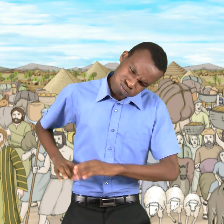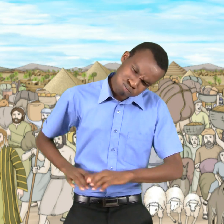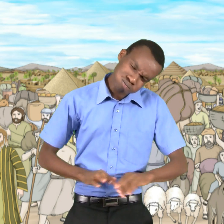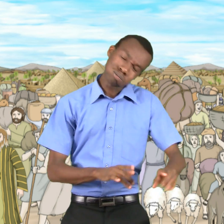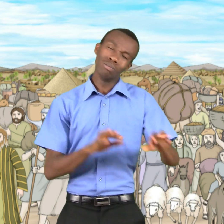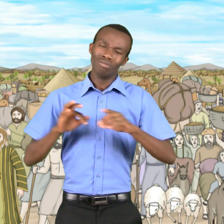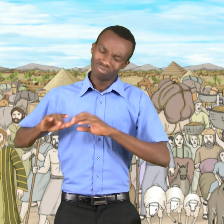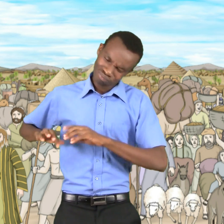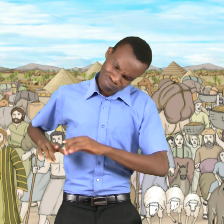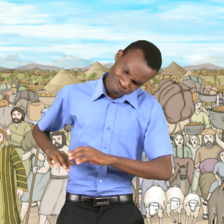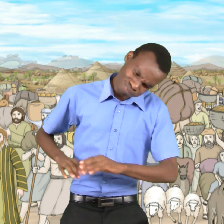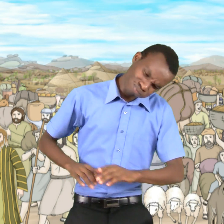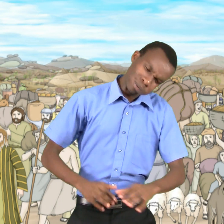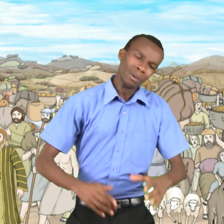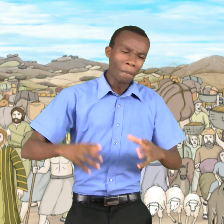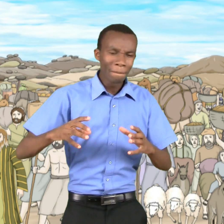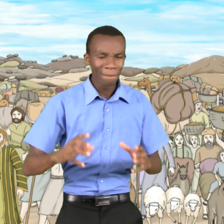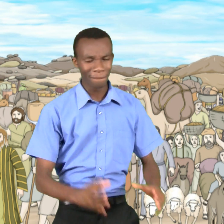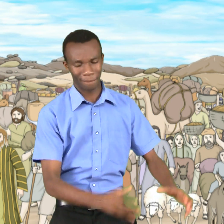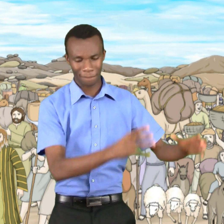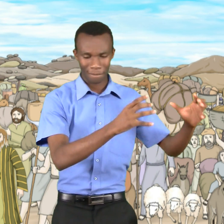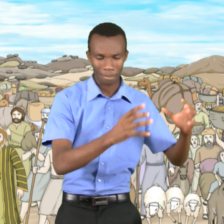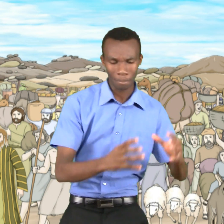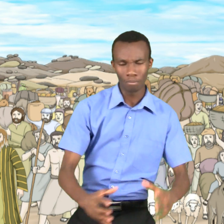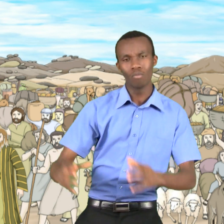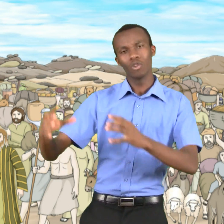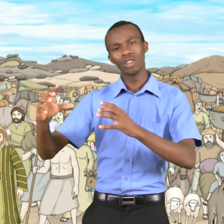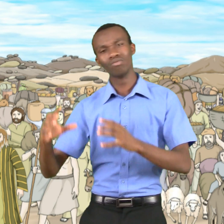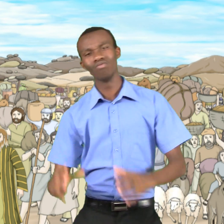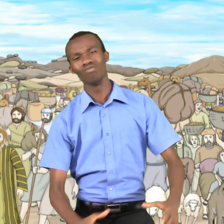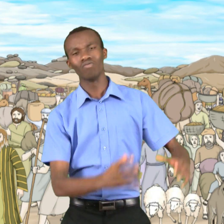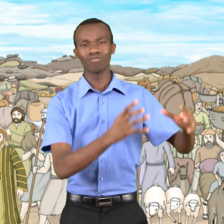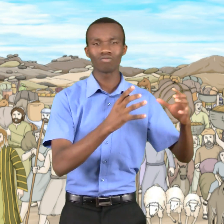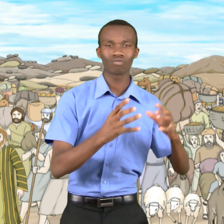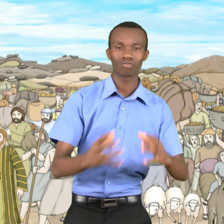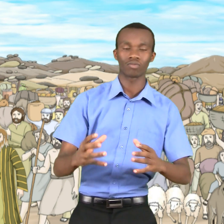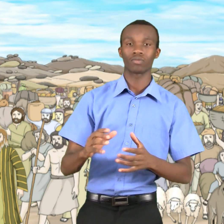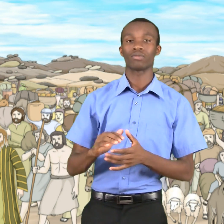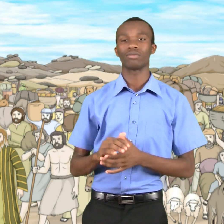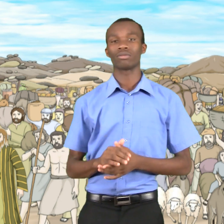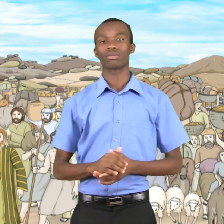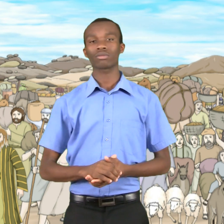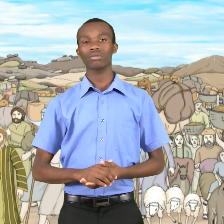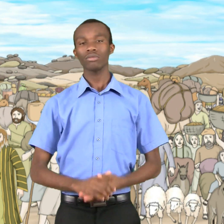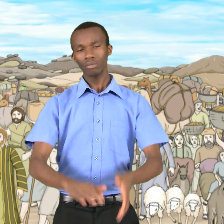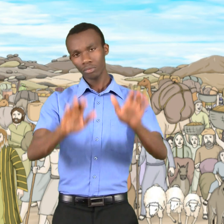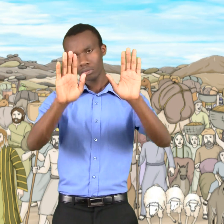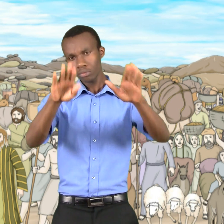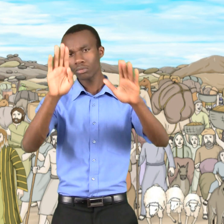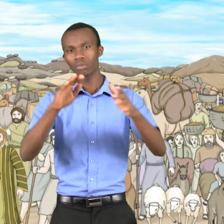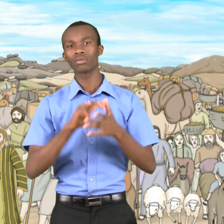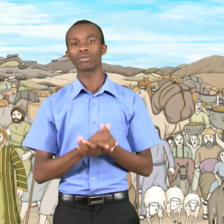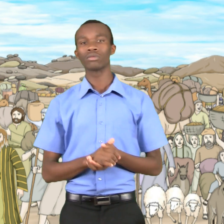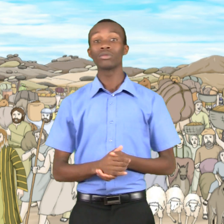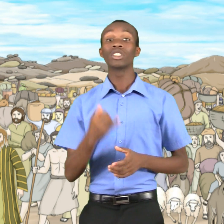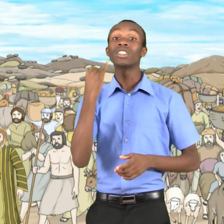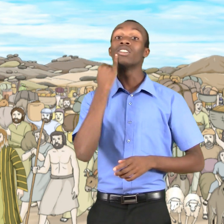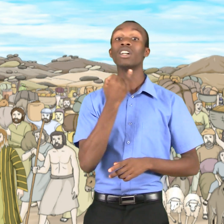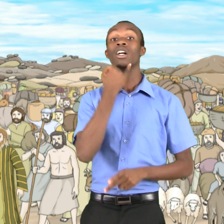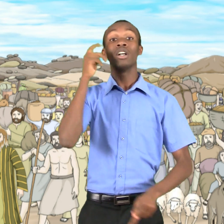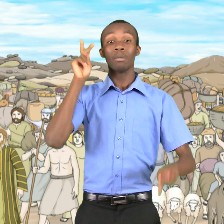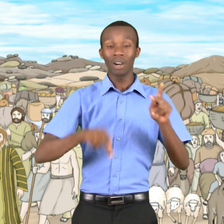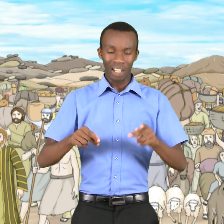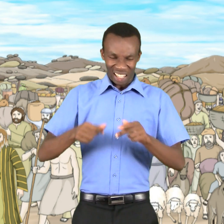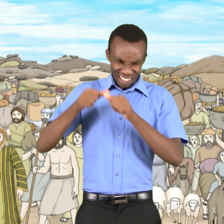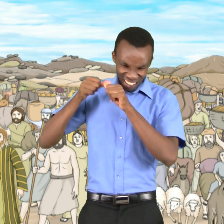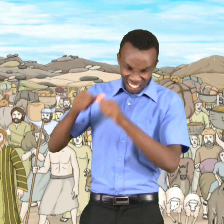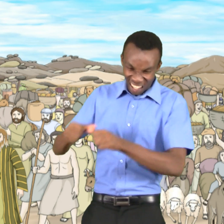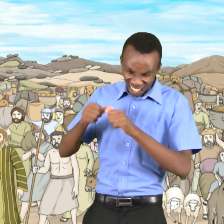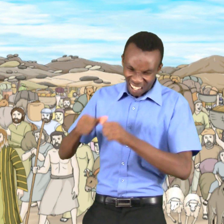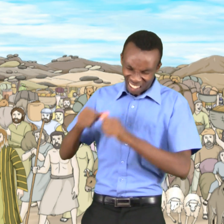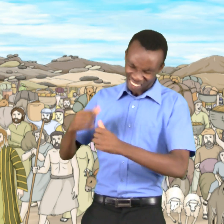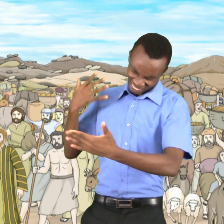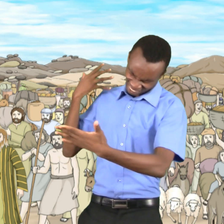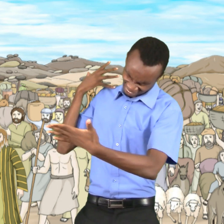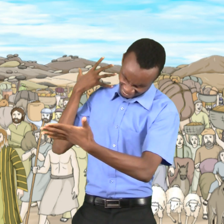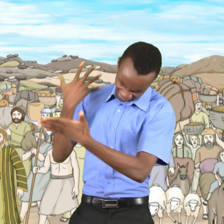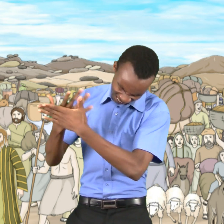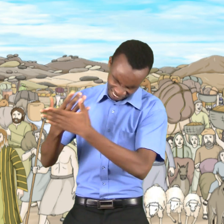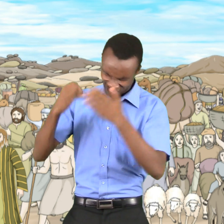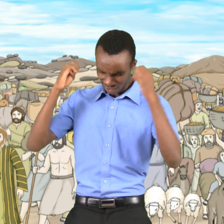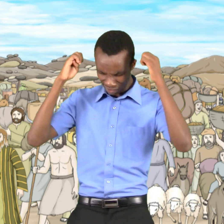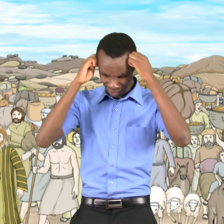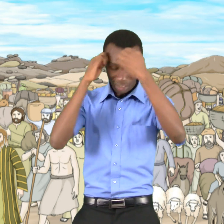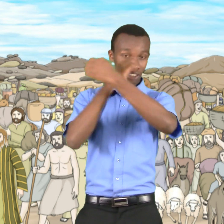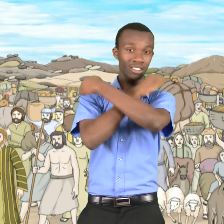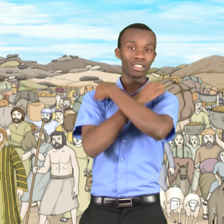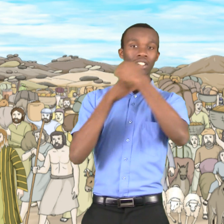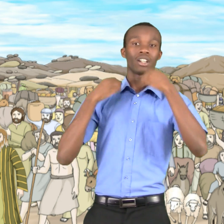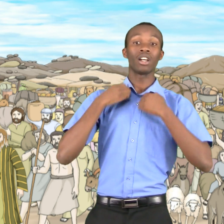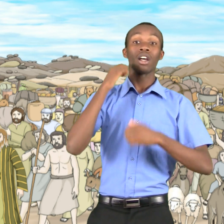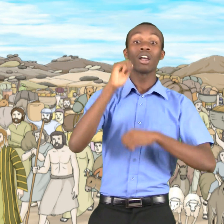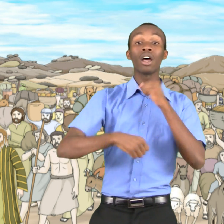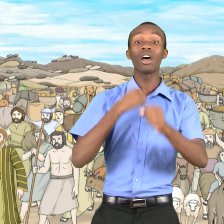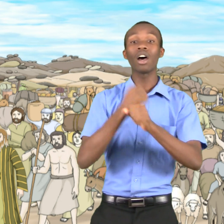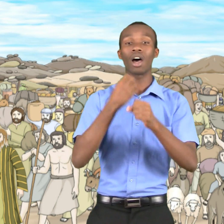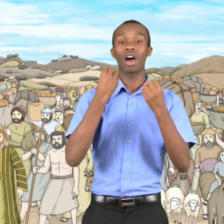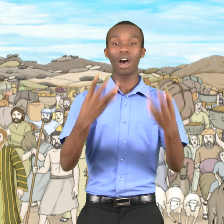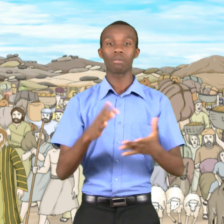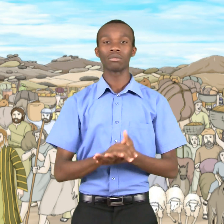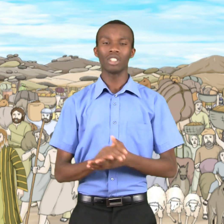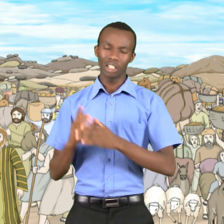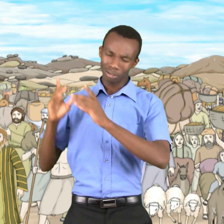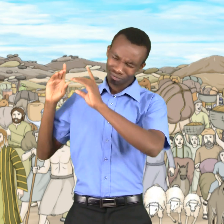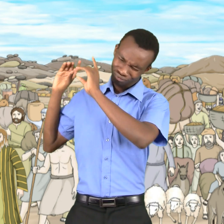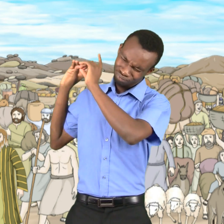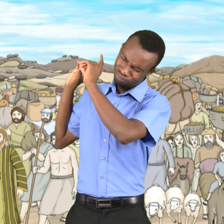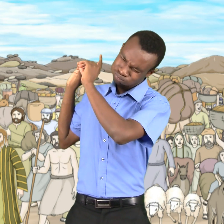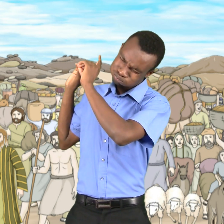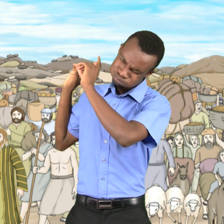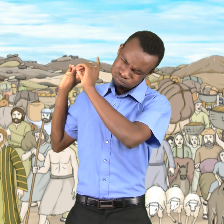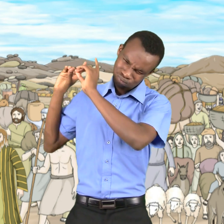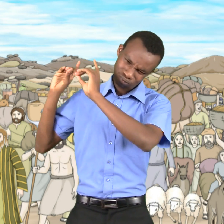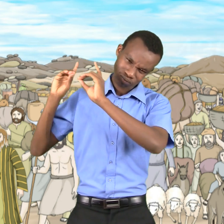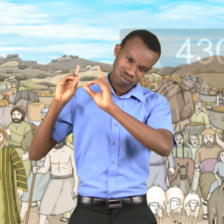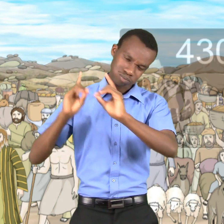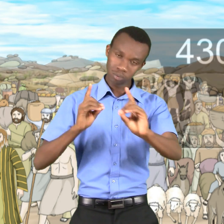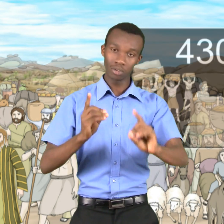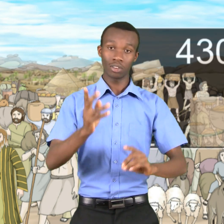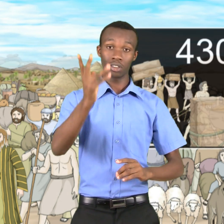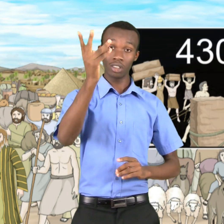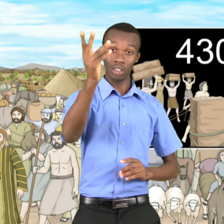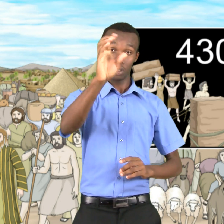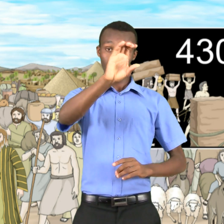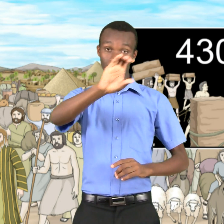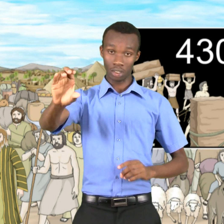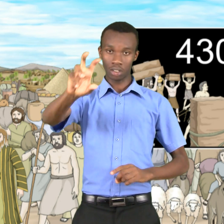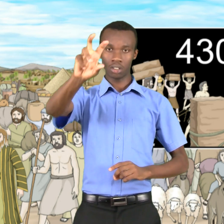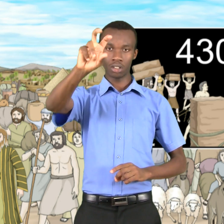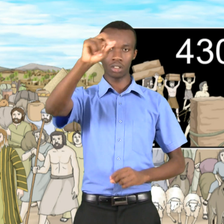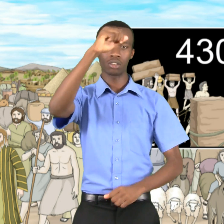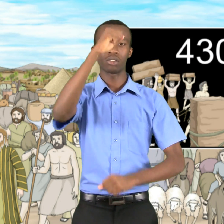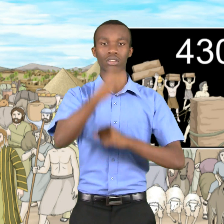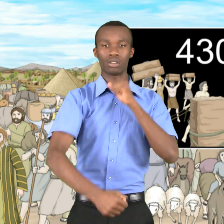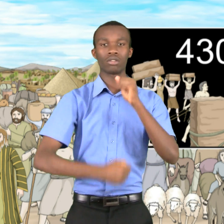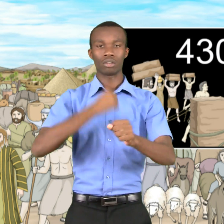For when they had been driven out of Egypt, they could not delay and had not prepared any provisions for themselves.